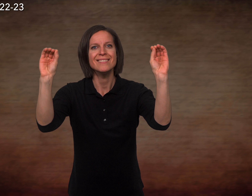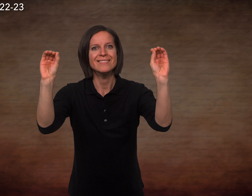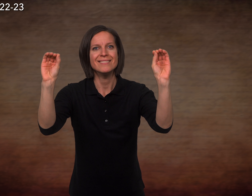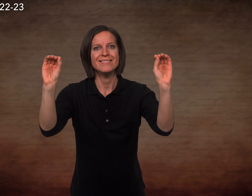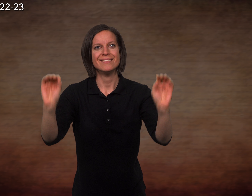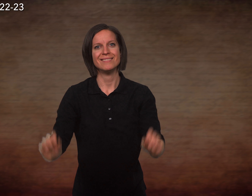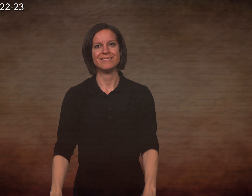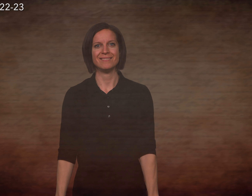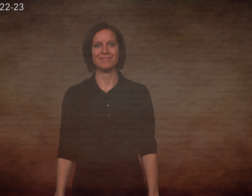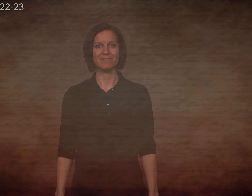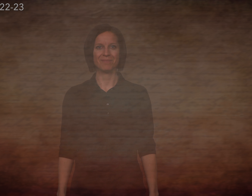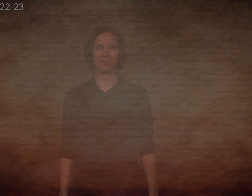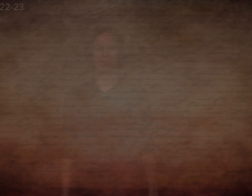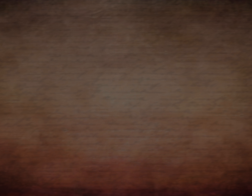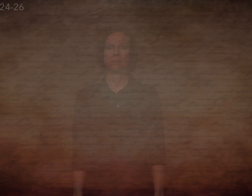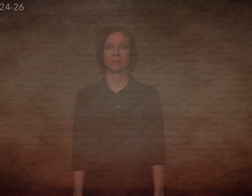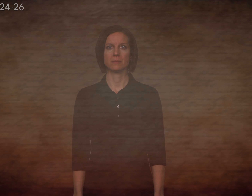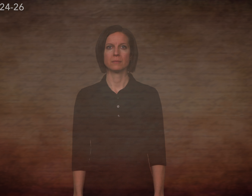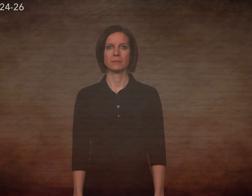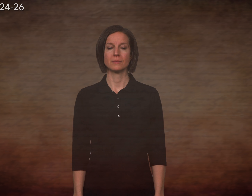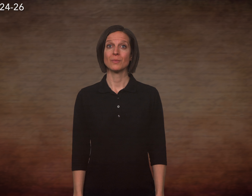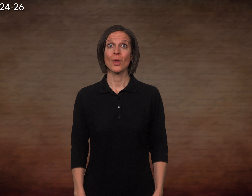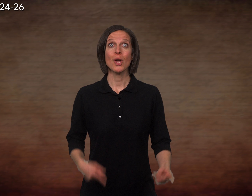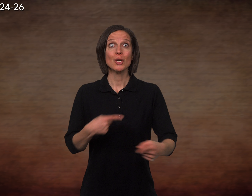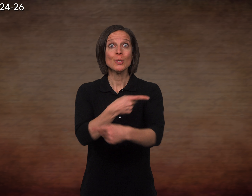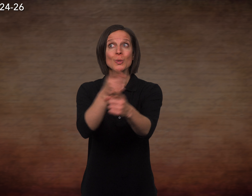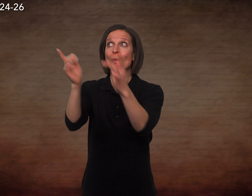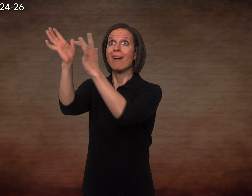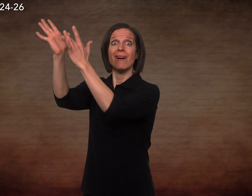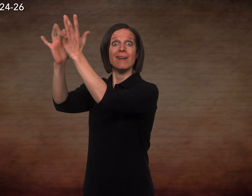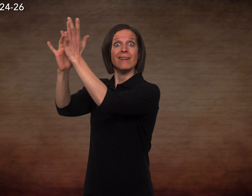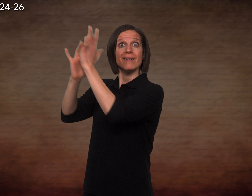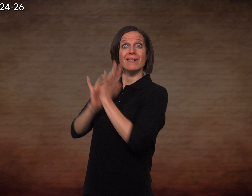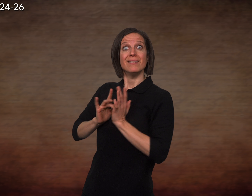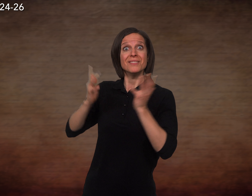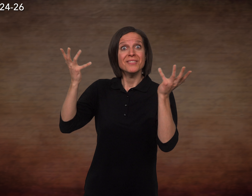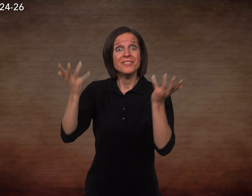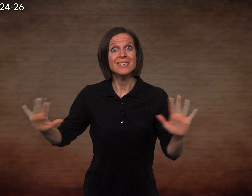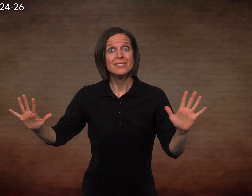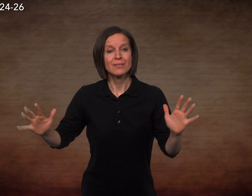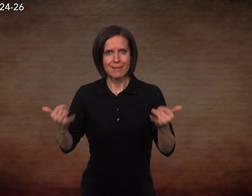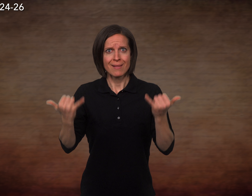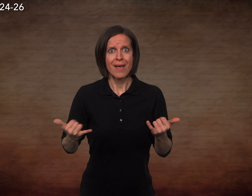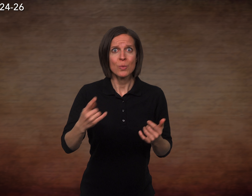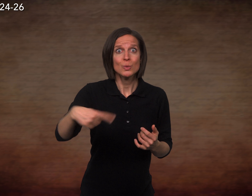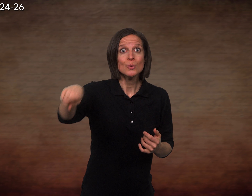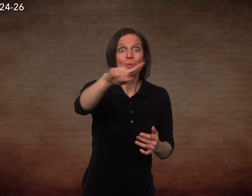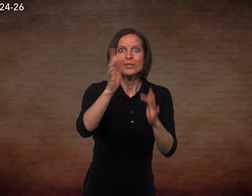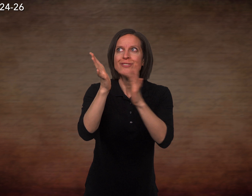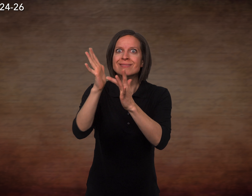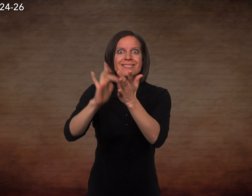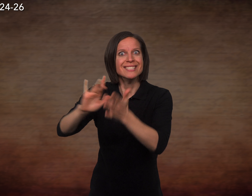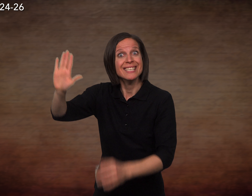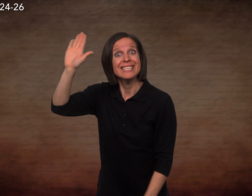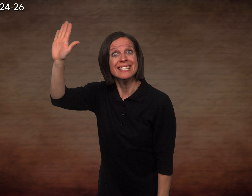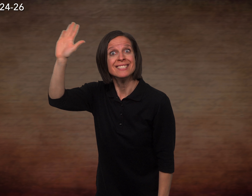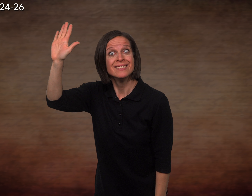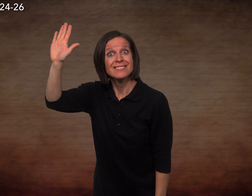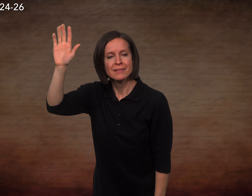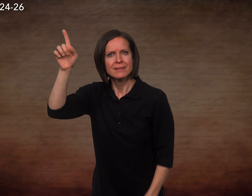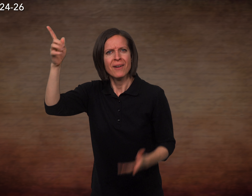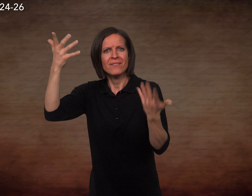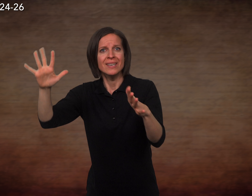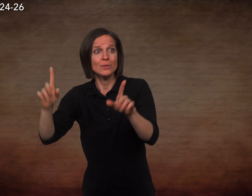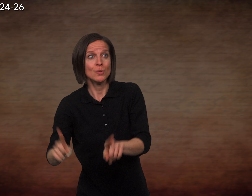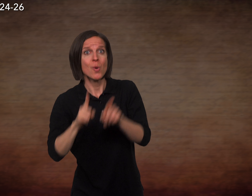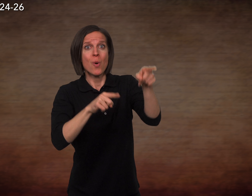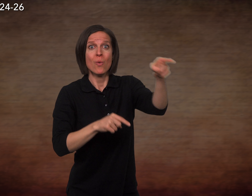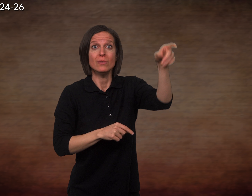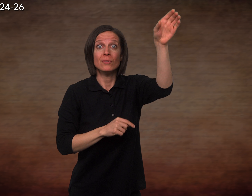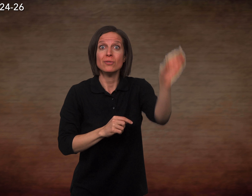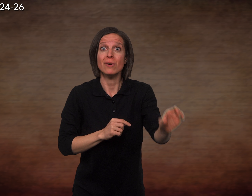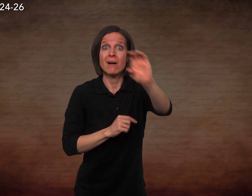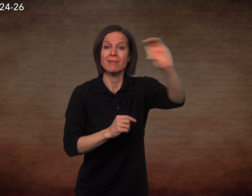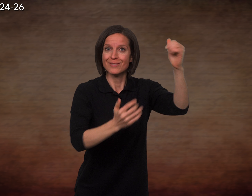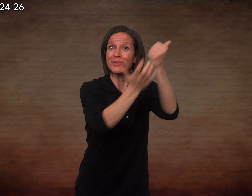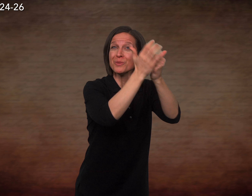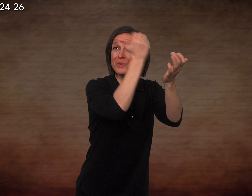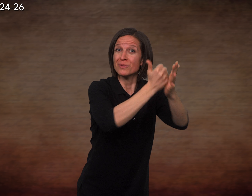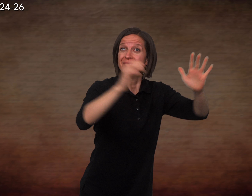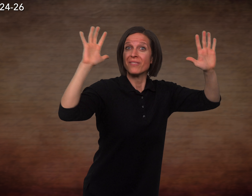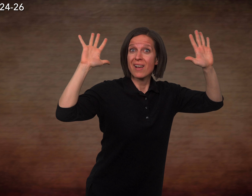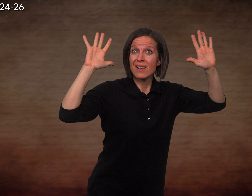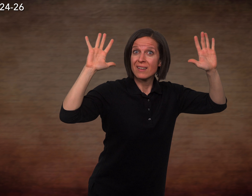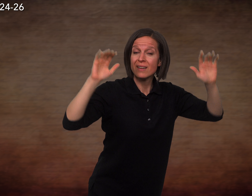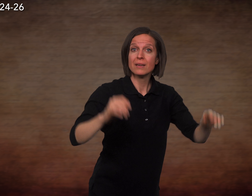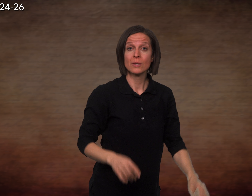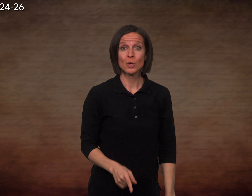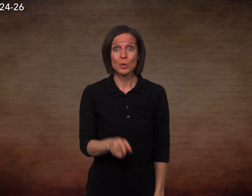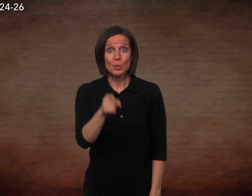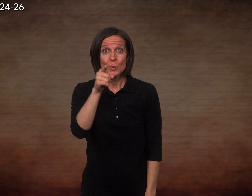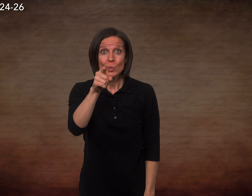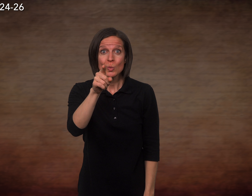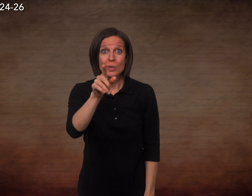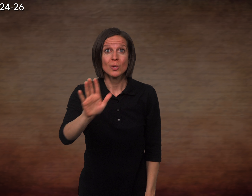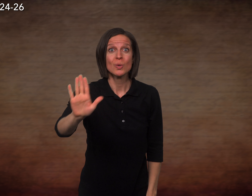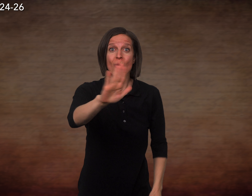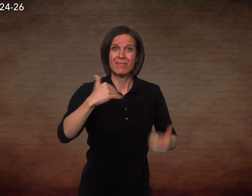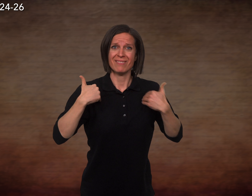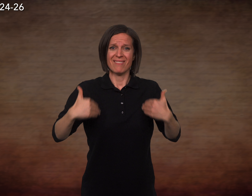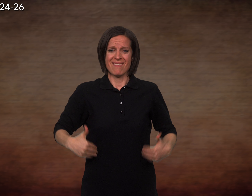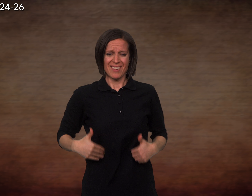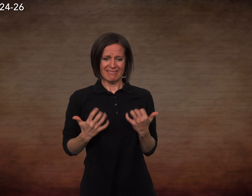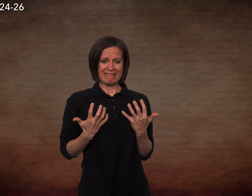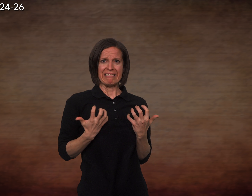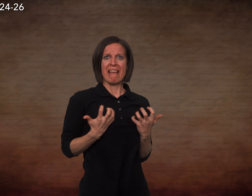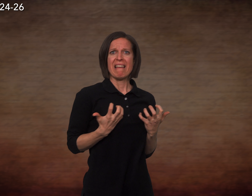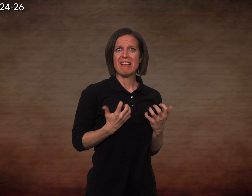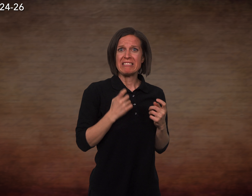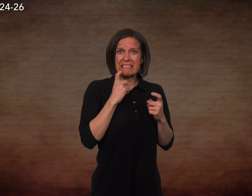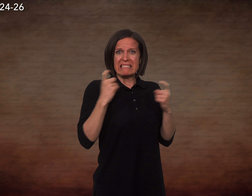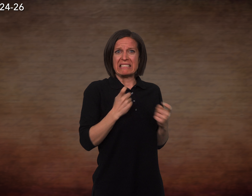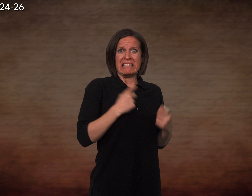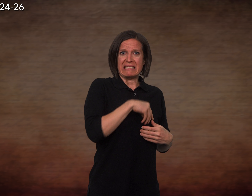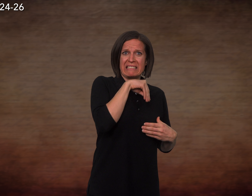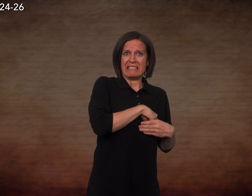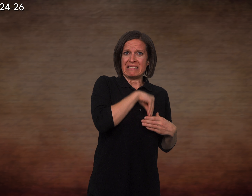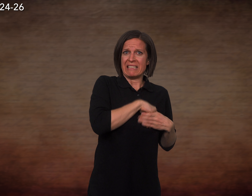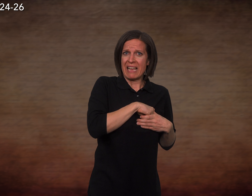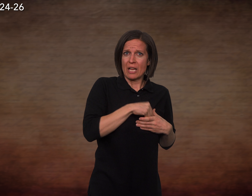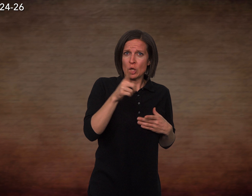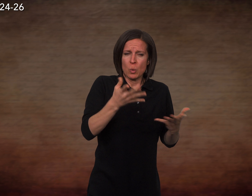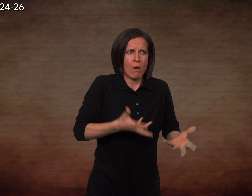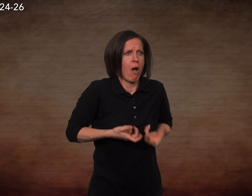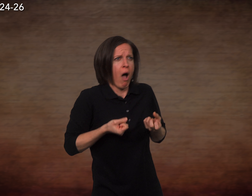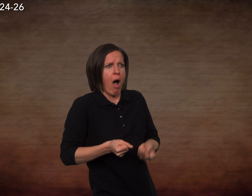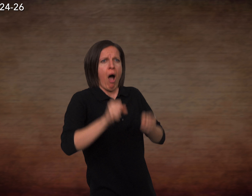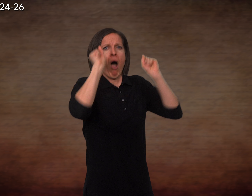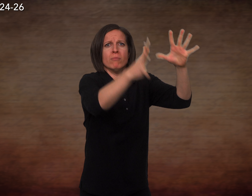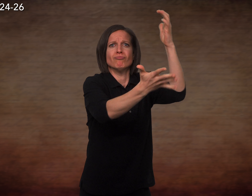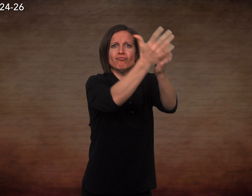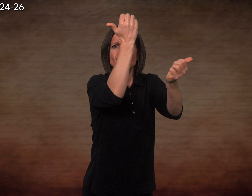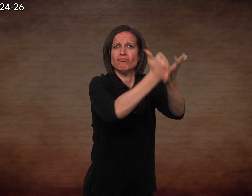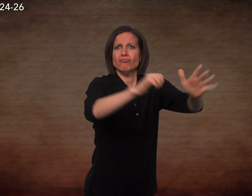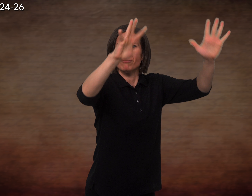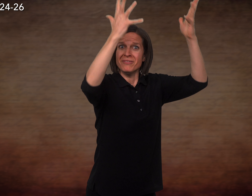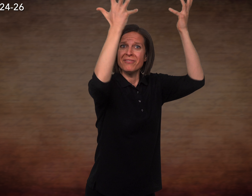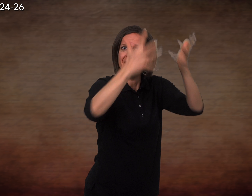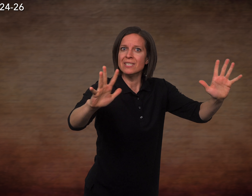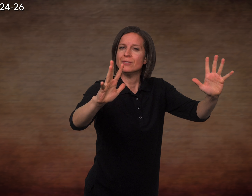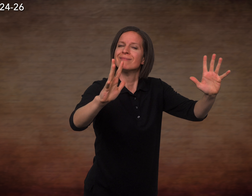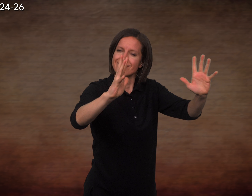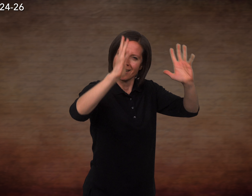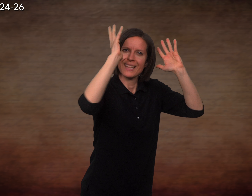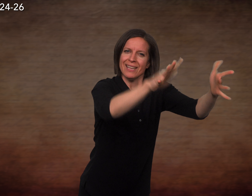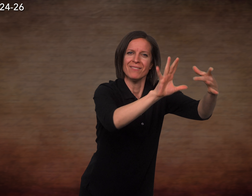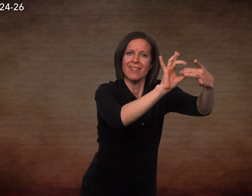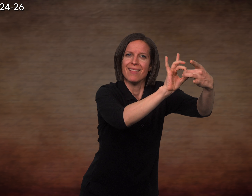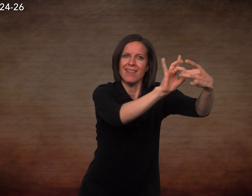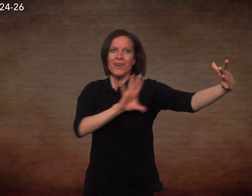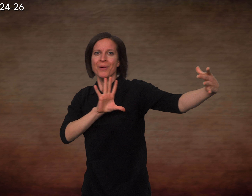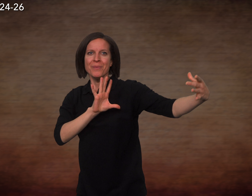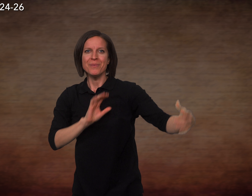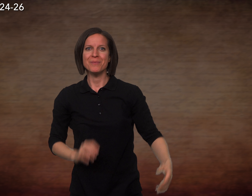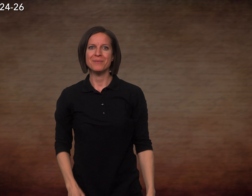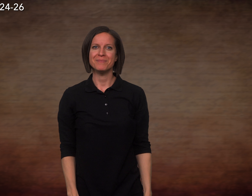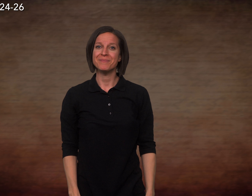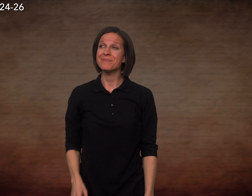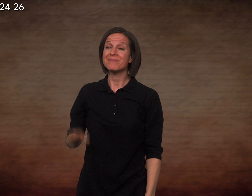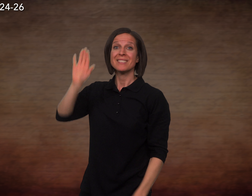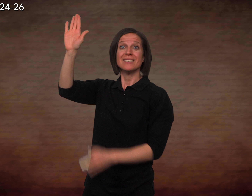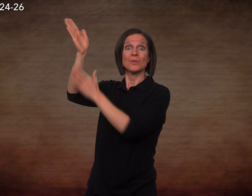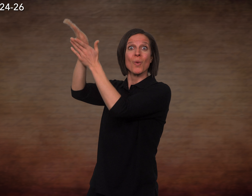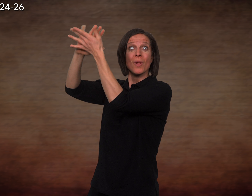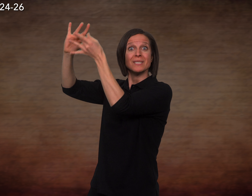Those who belong to Christ Jesus have crucified the flesh with its passions and desires.